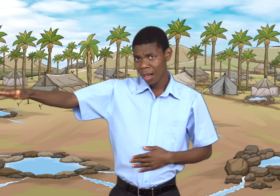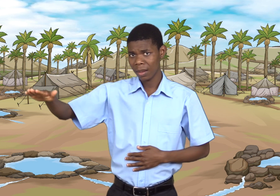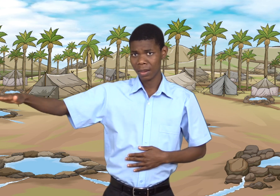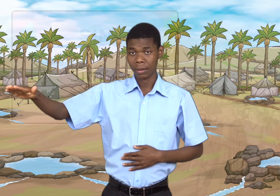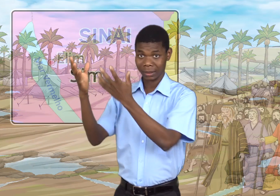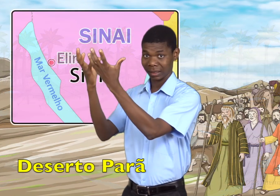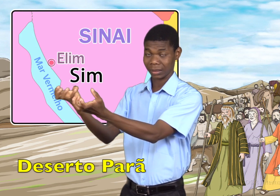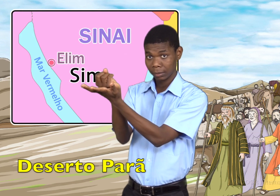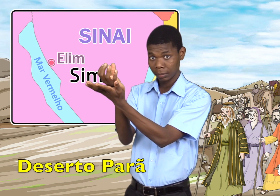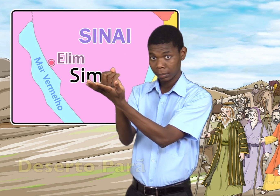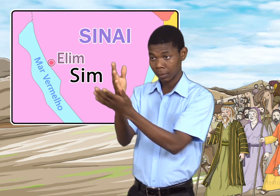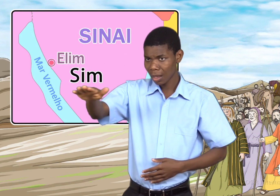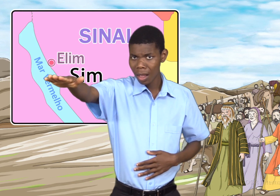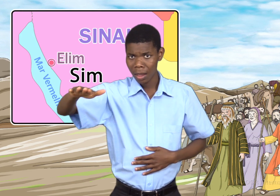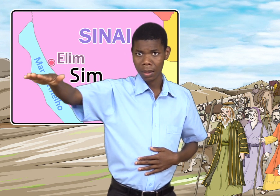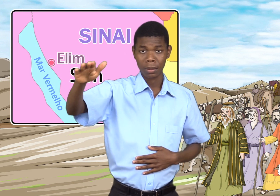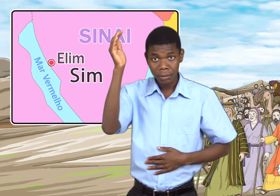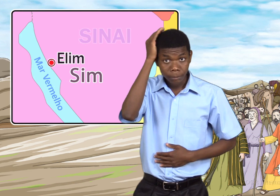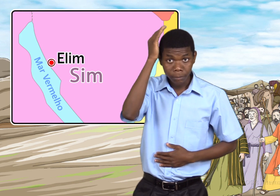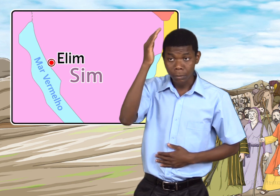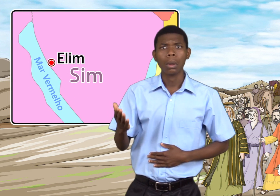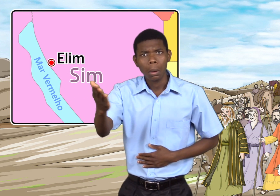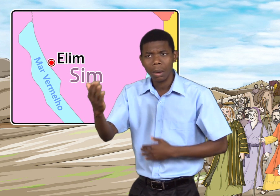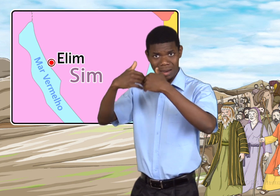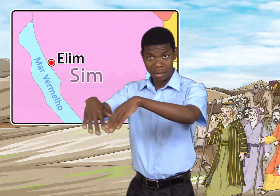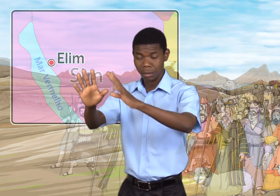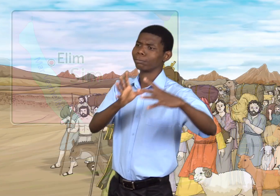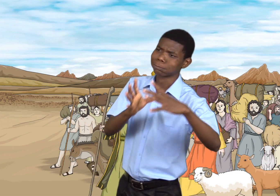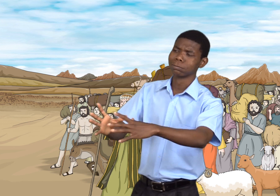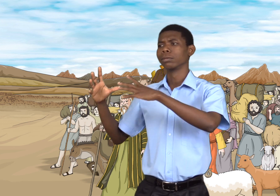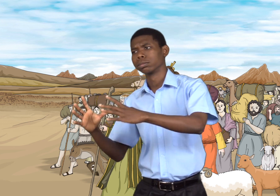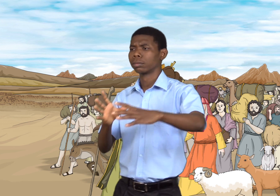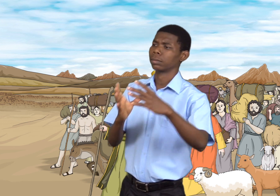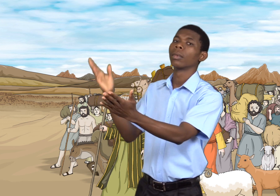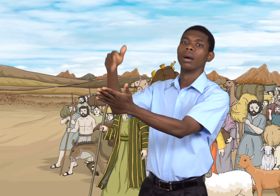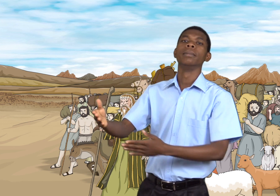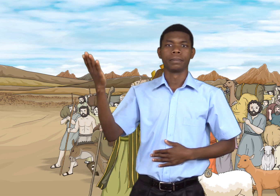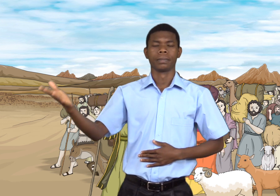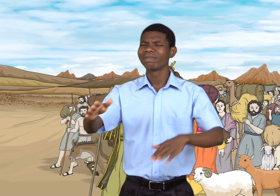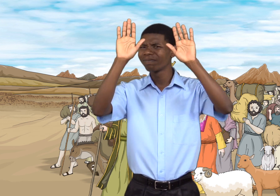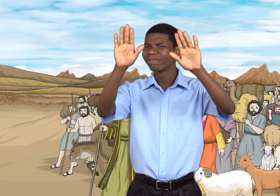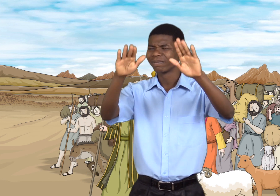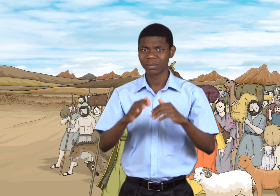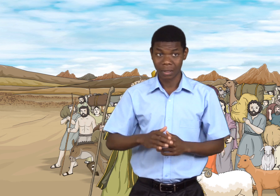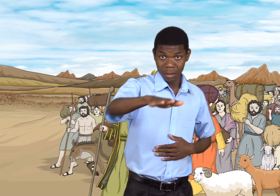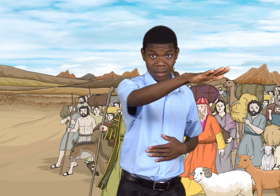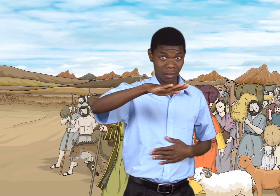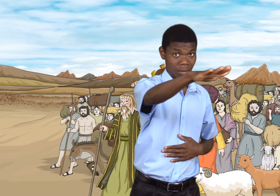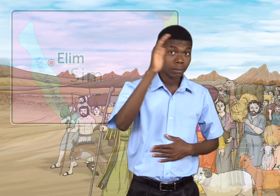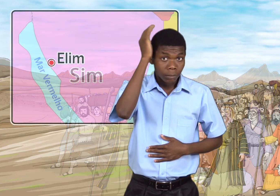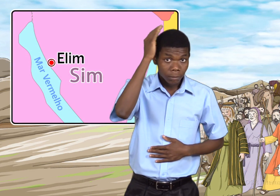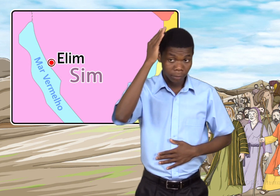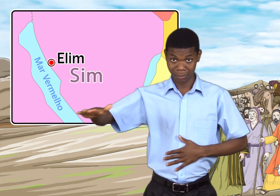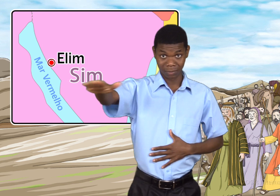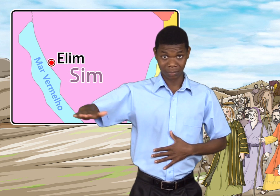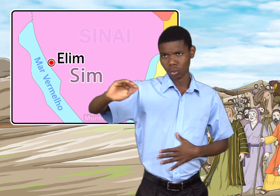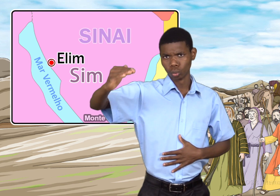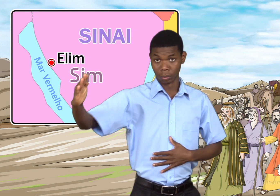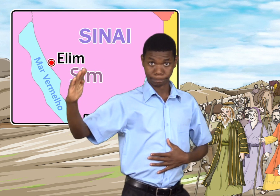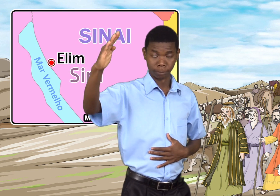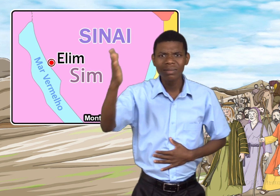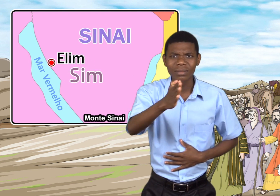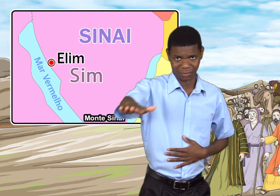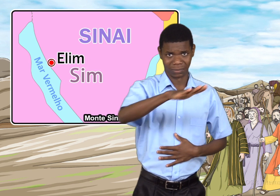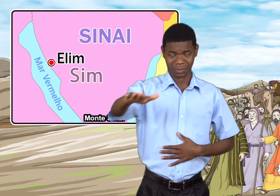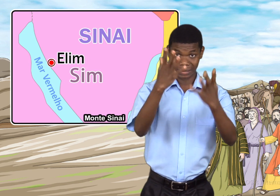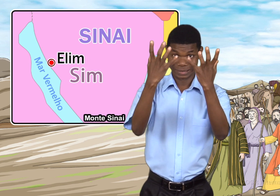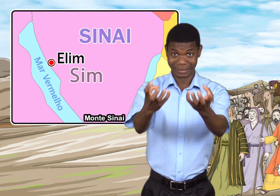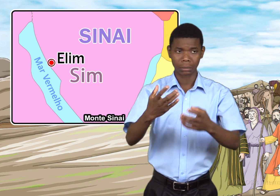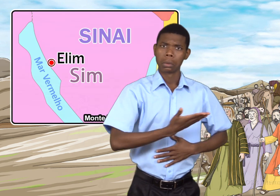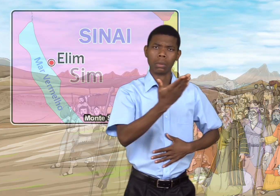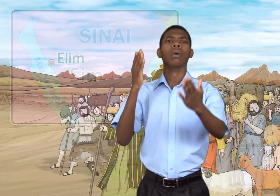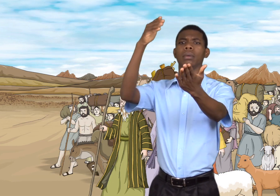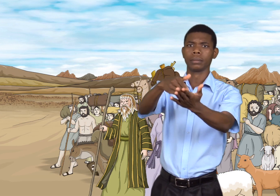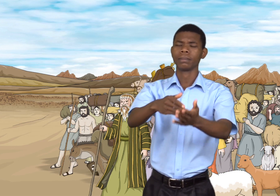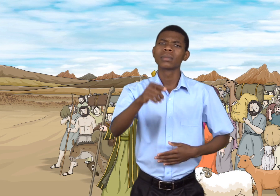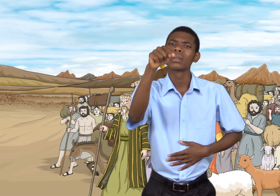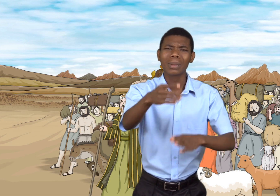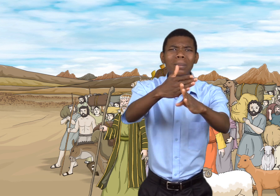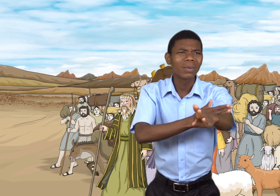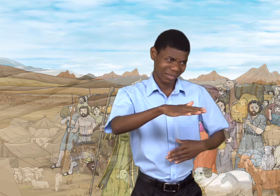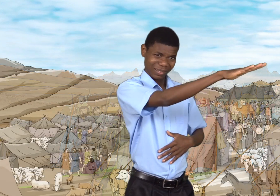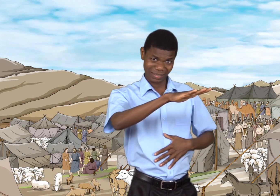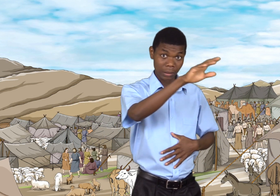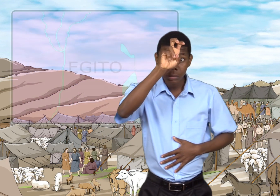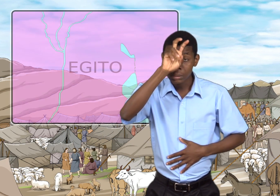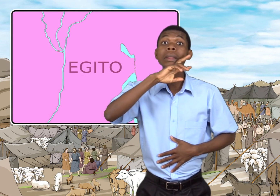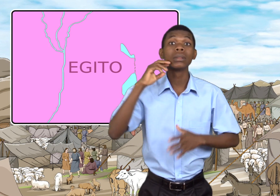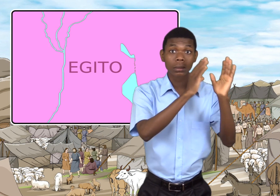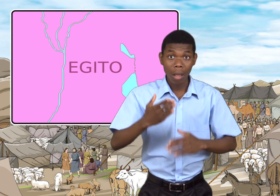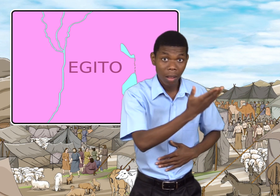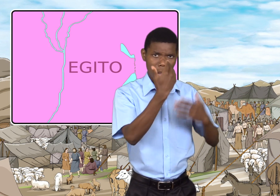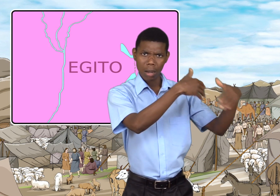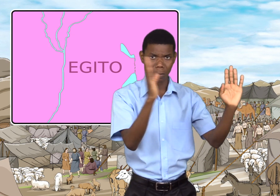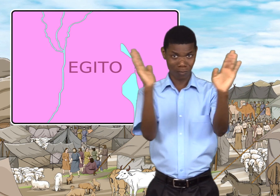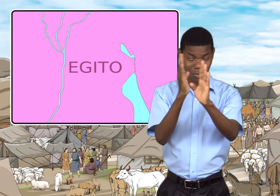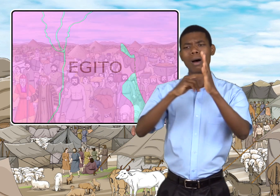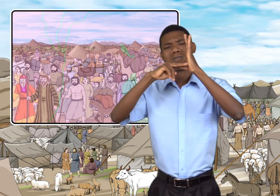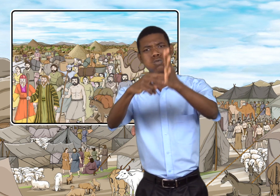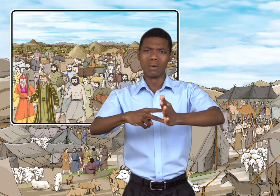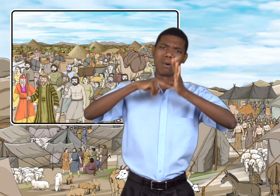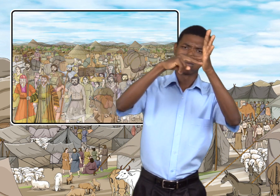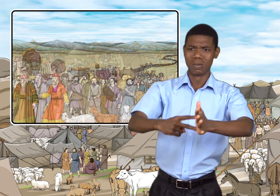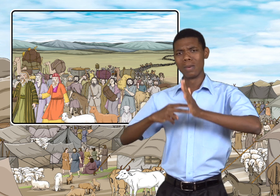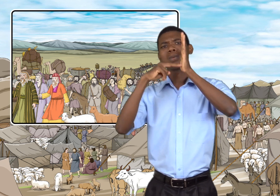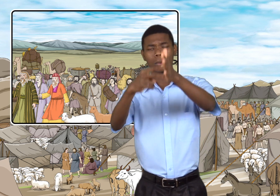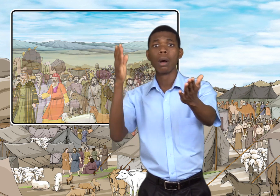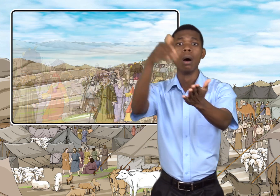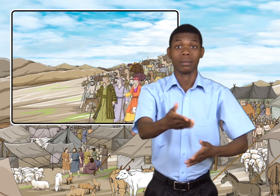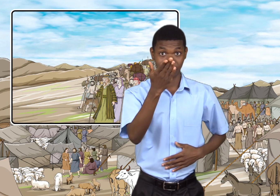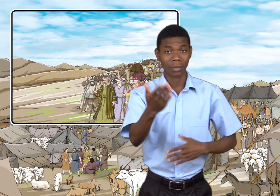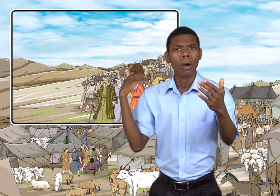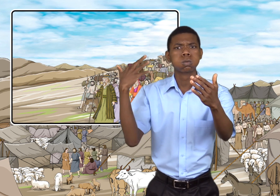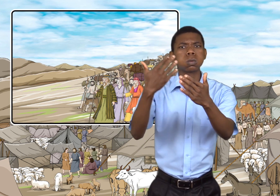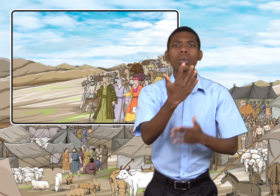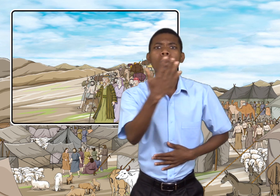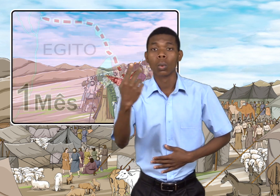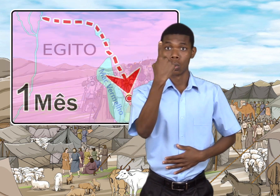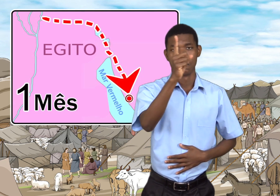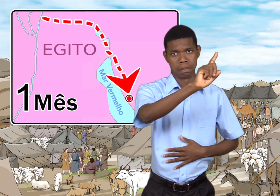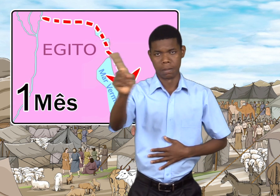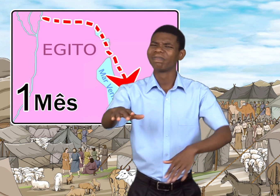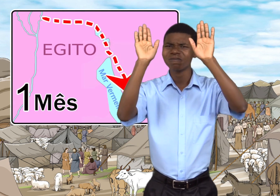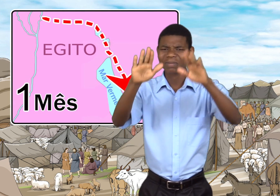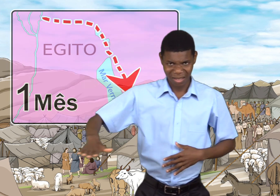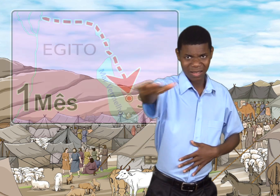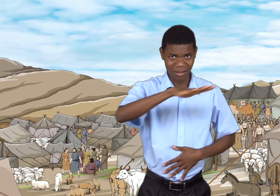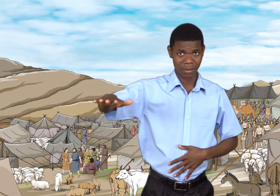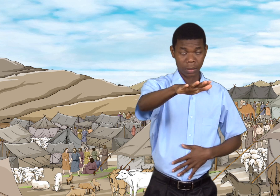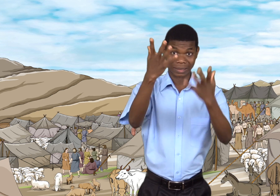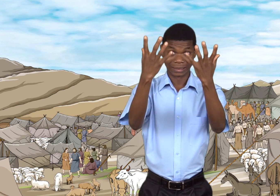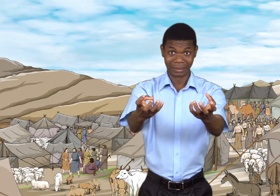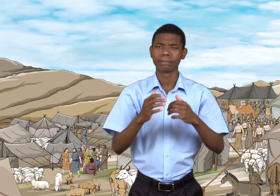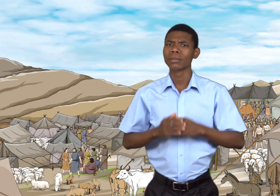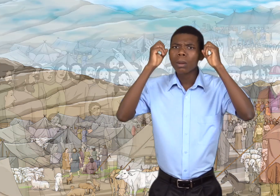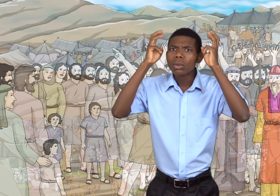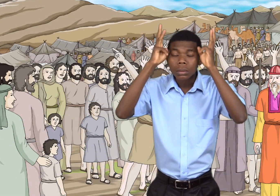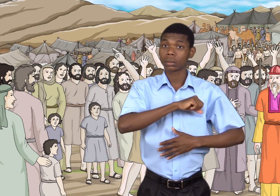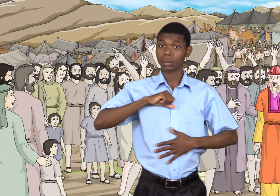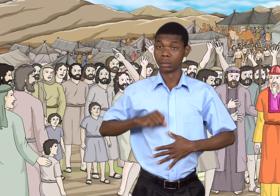On the fifteenth day of the second month after they had left the land of Egypt, the whole congregation of Israel set out from Elim and came to the Desert of Sin, which is between Elim and Sinai.